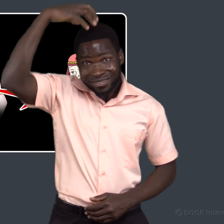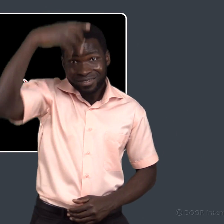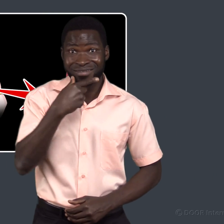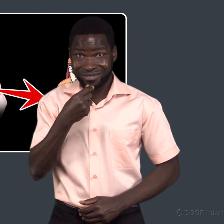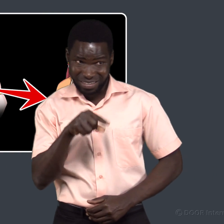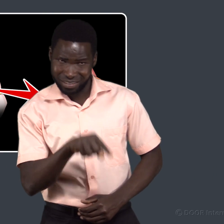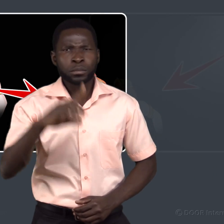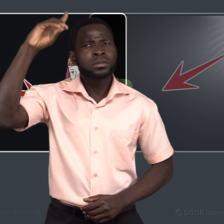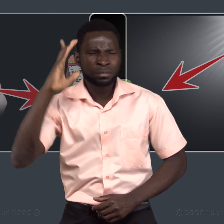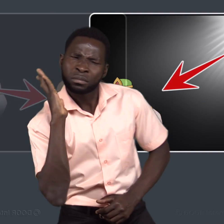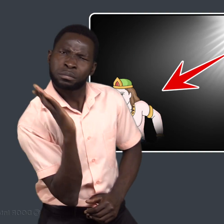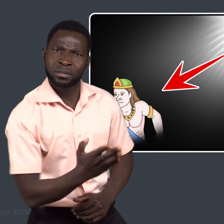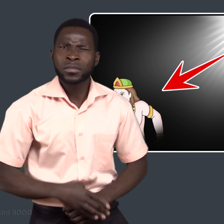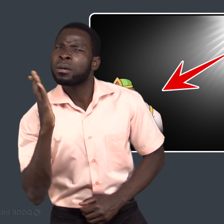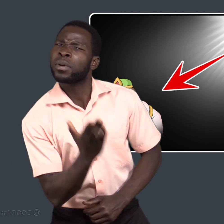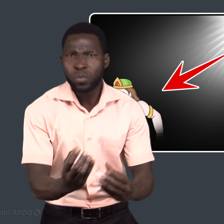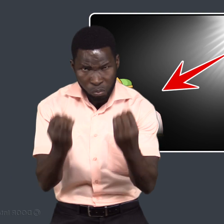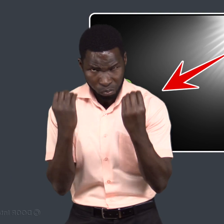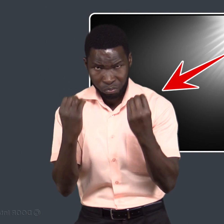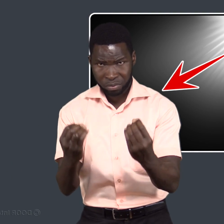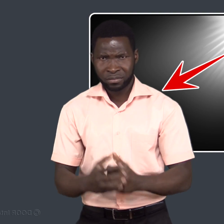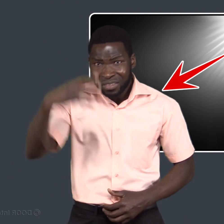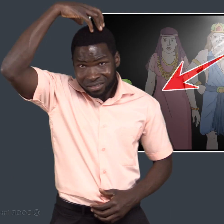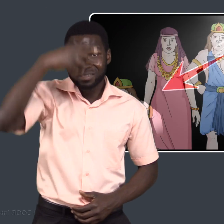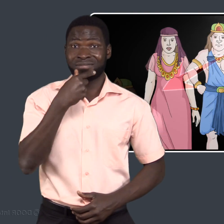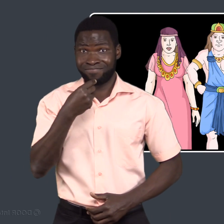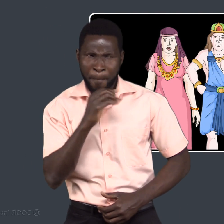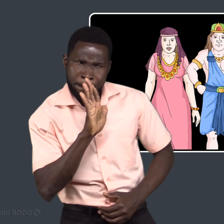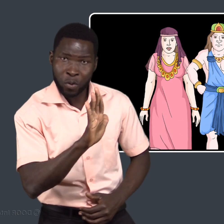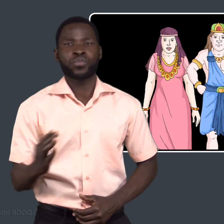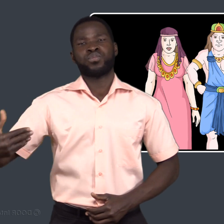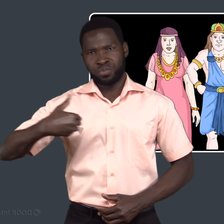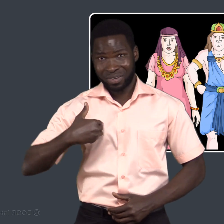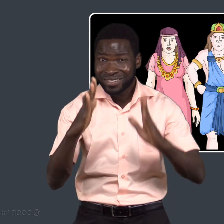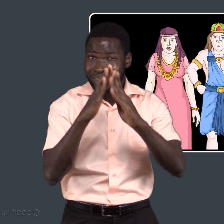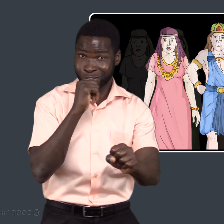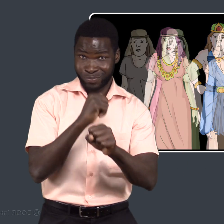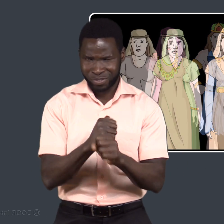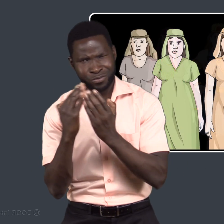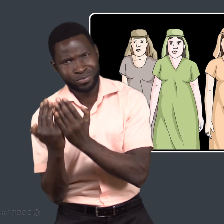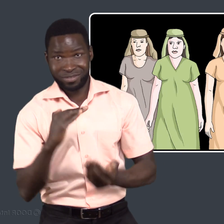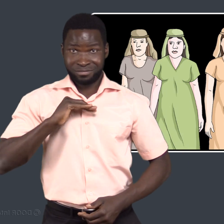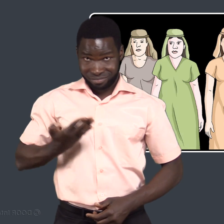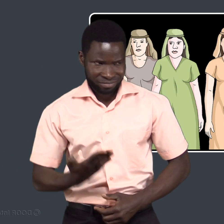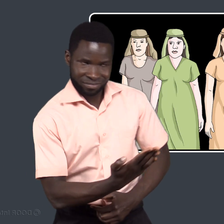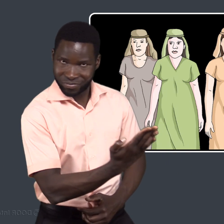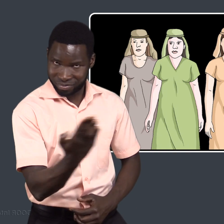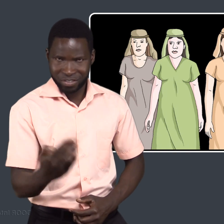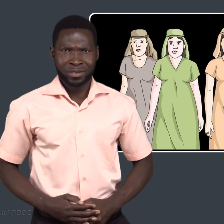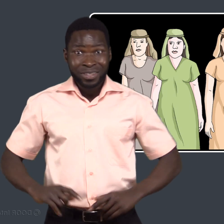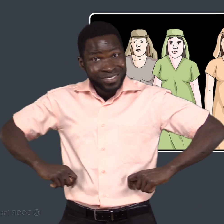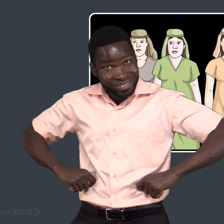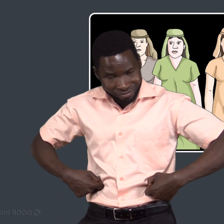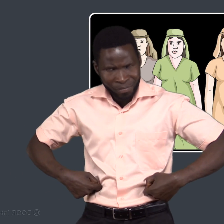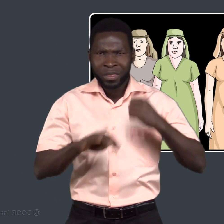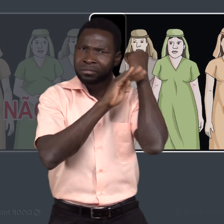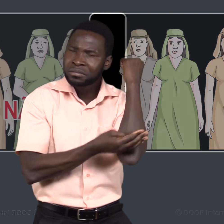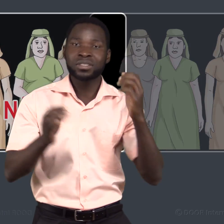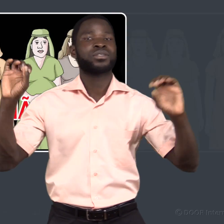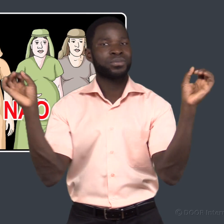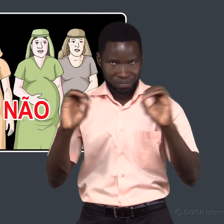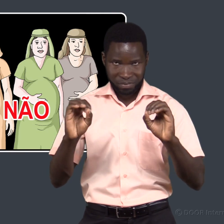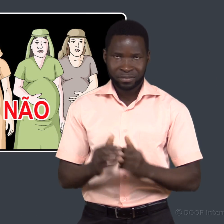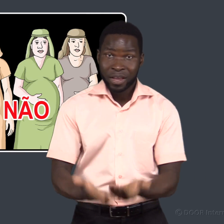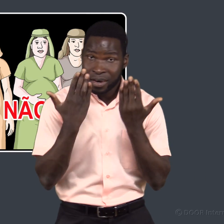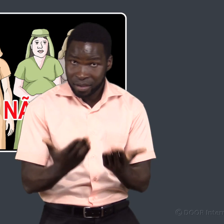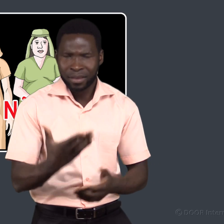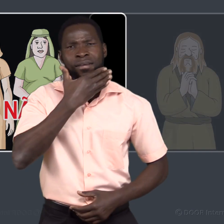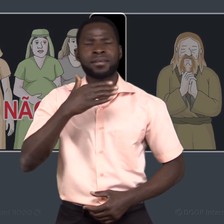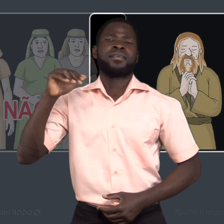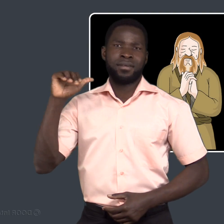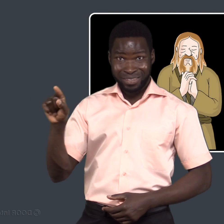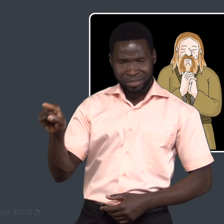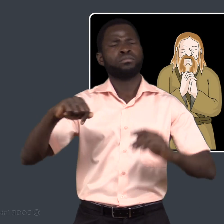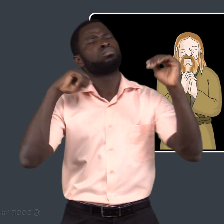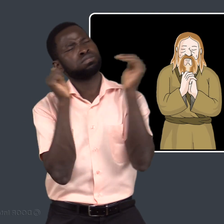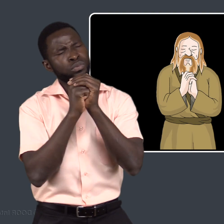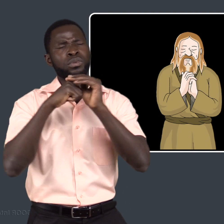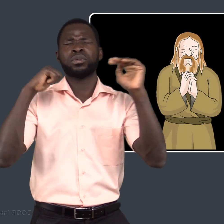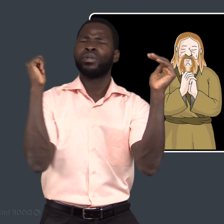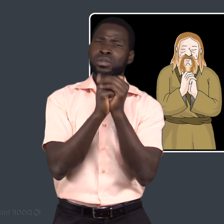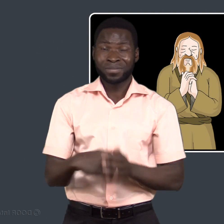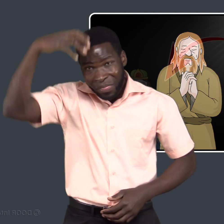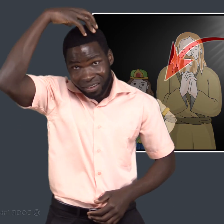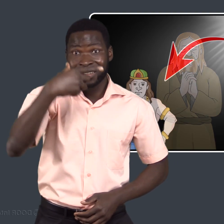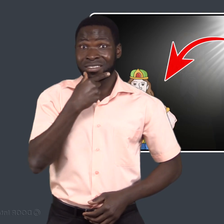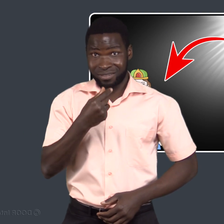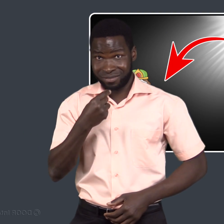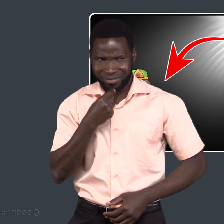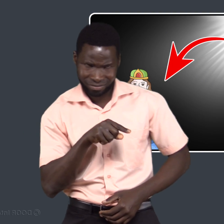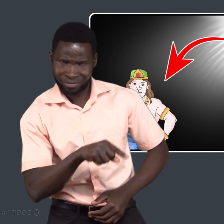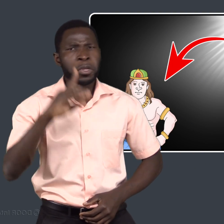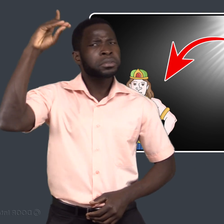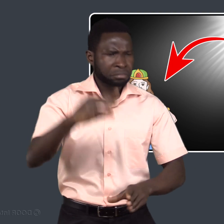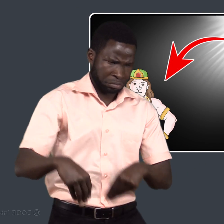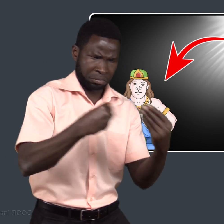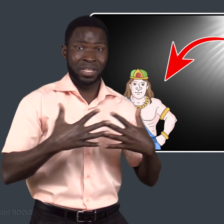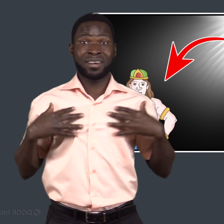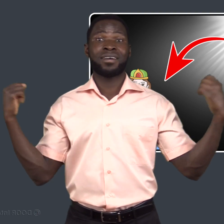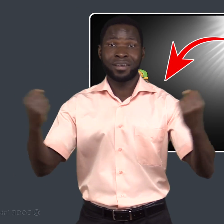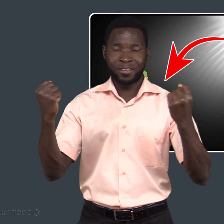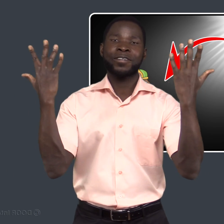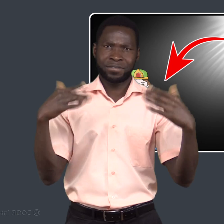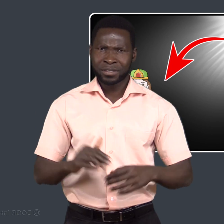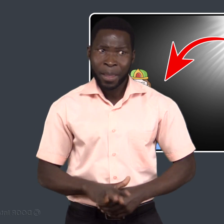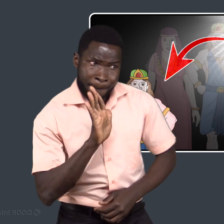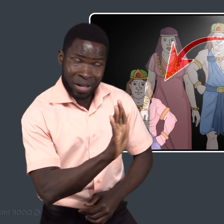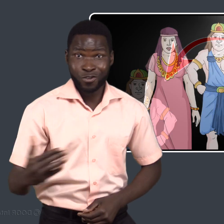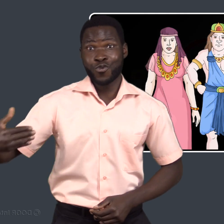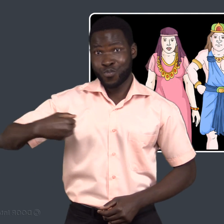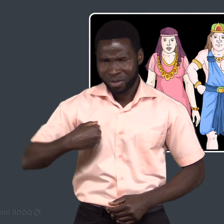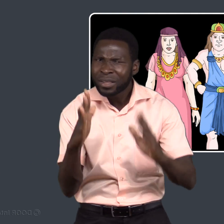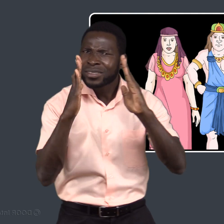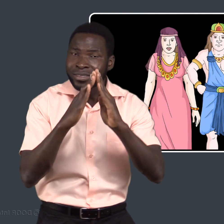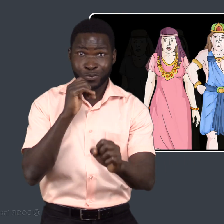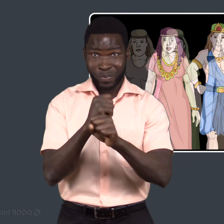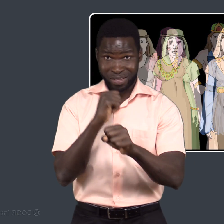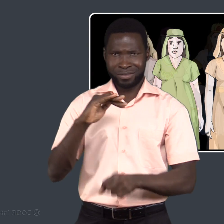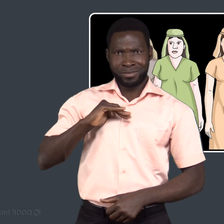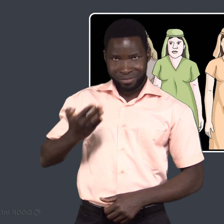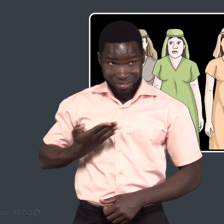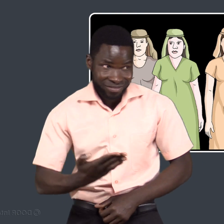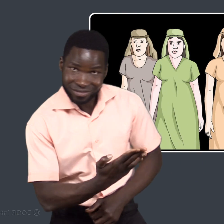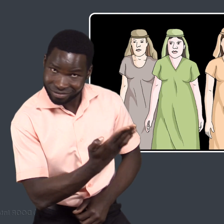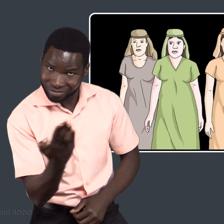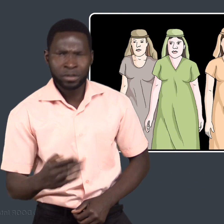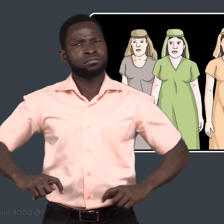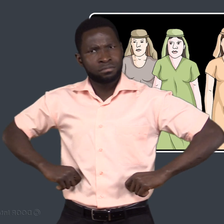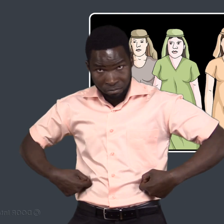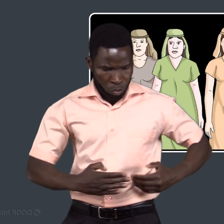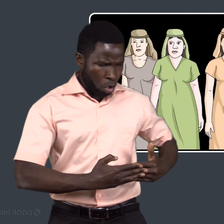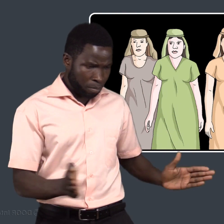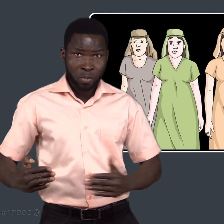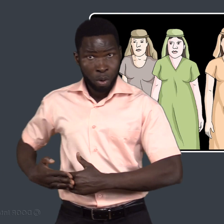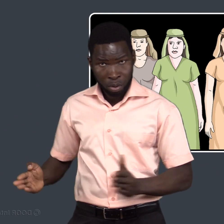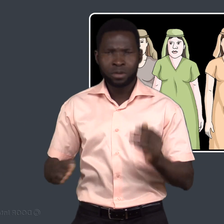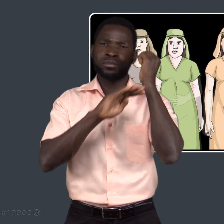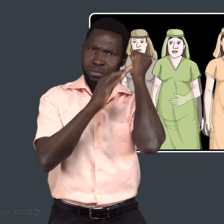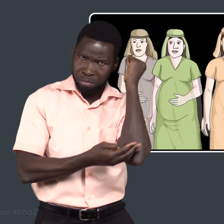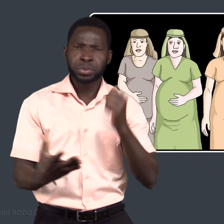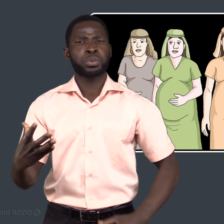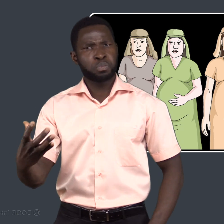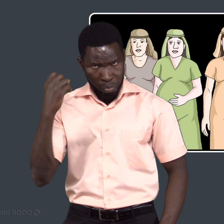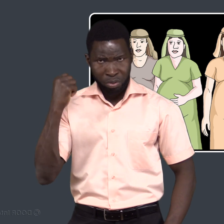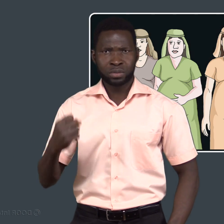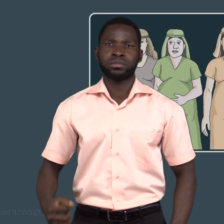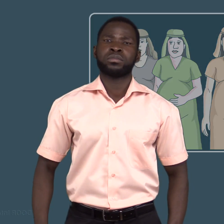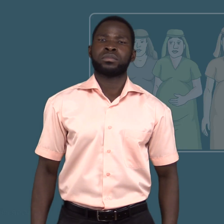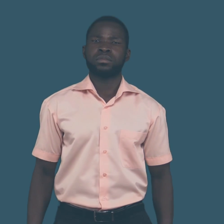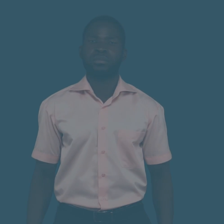Then Abraham prayed to God, and God healed Abimelech and his wife and his maidservants, so that they could again bear children—